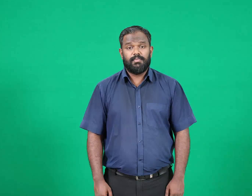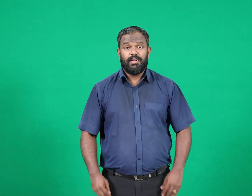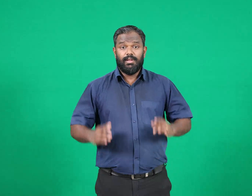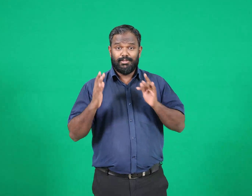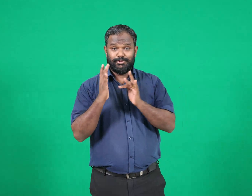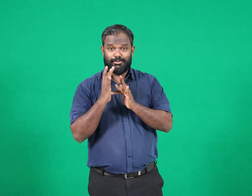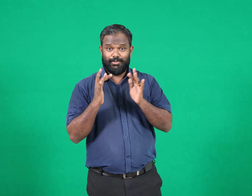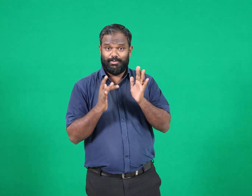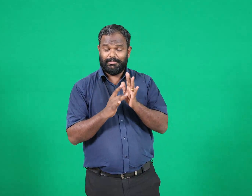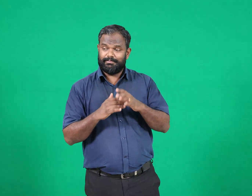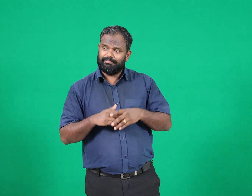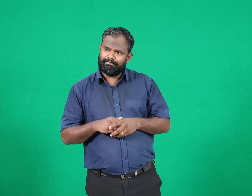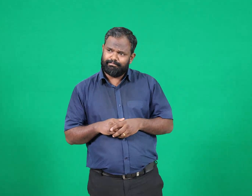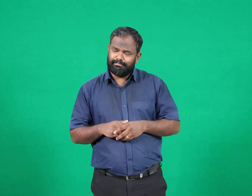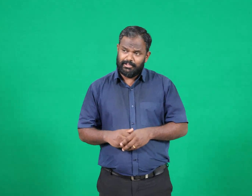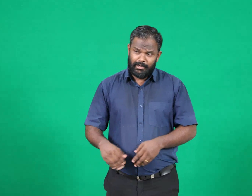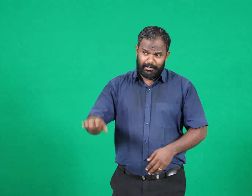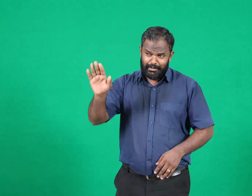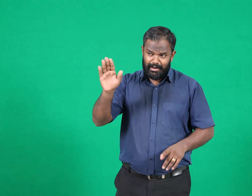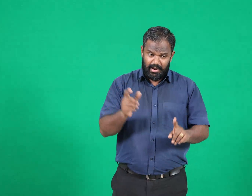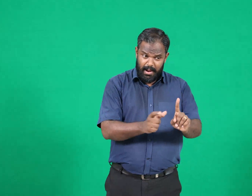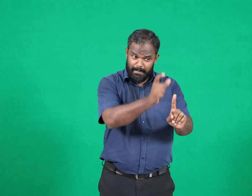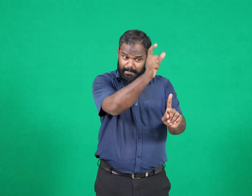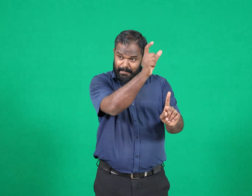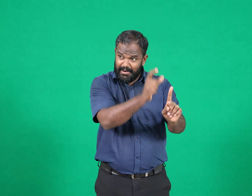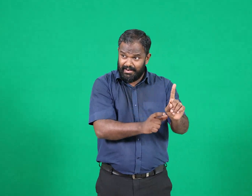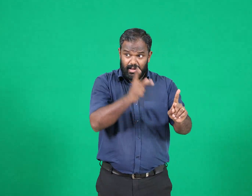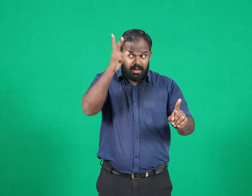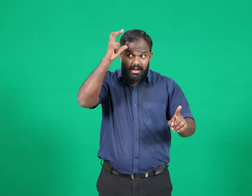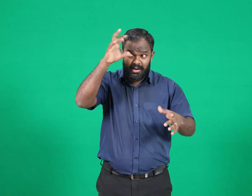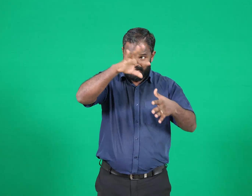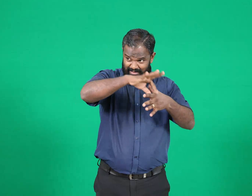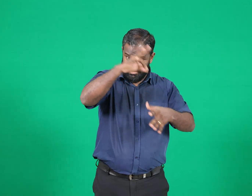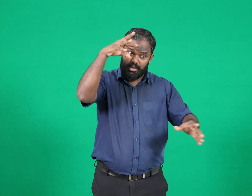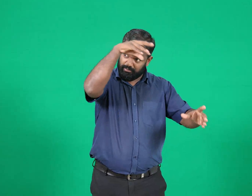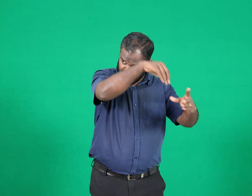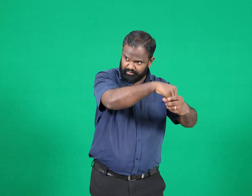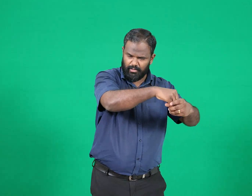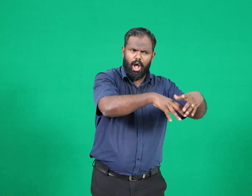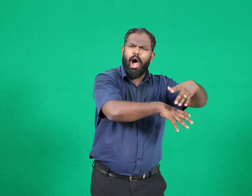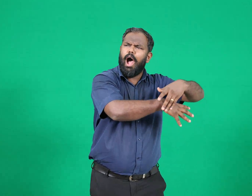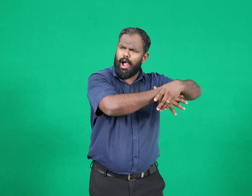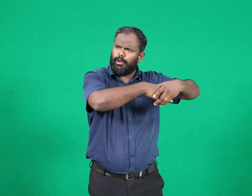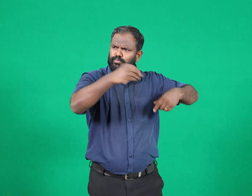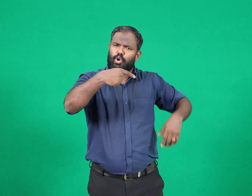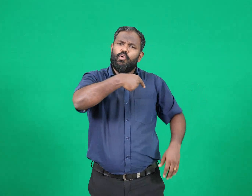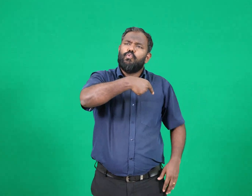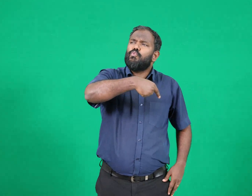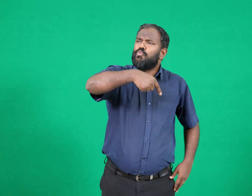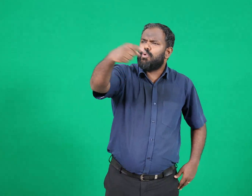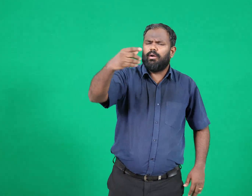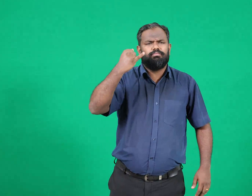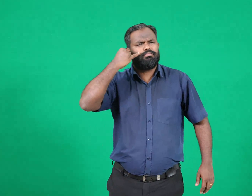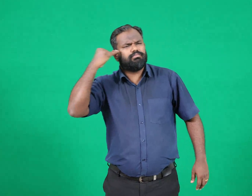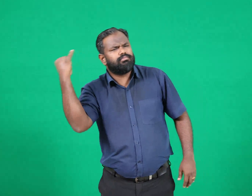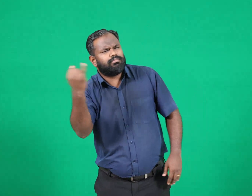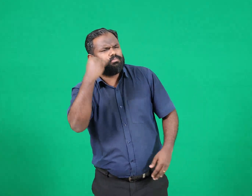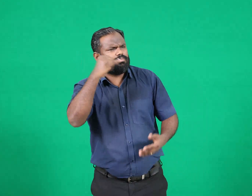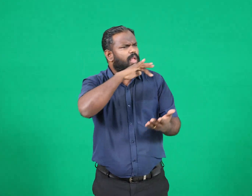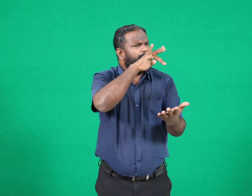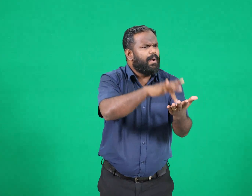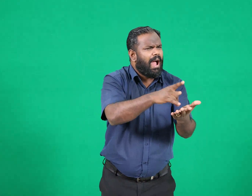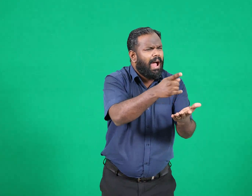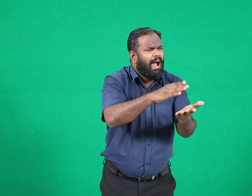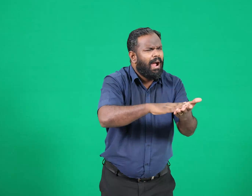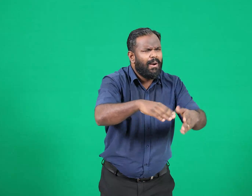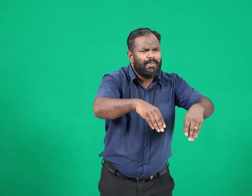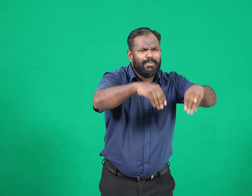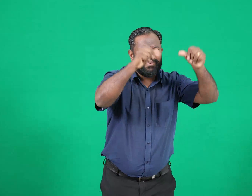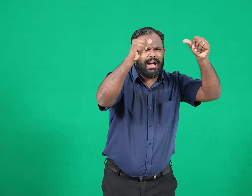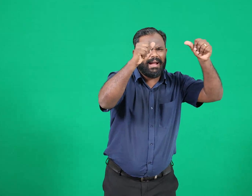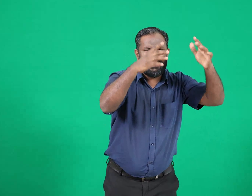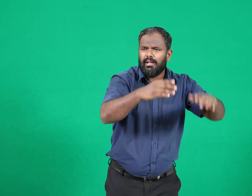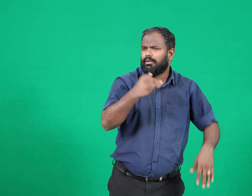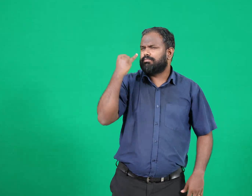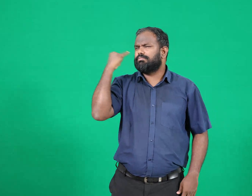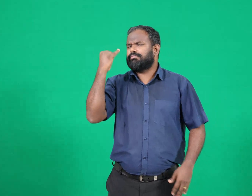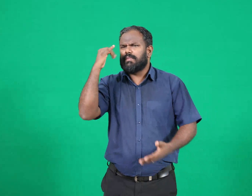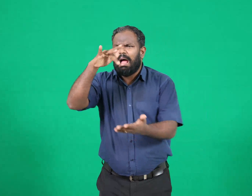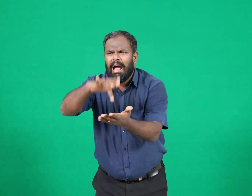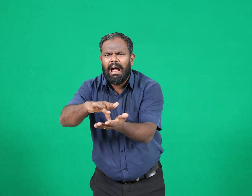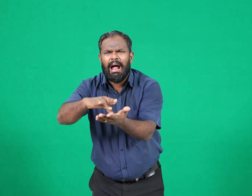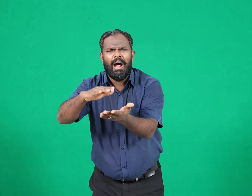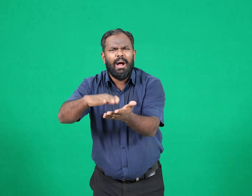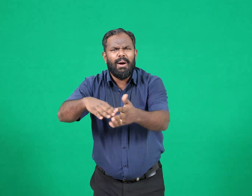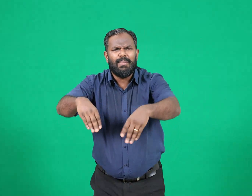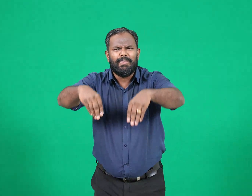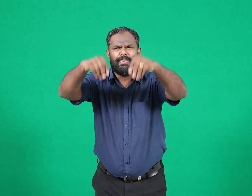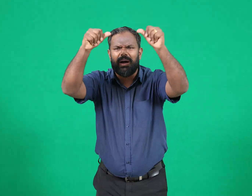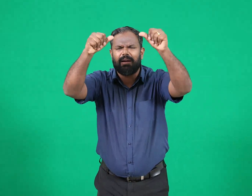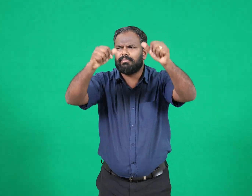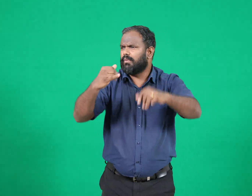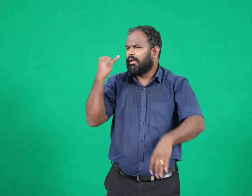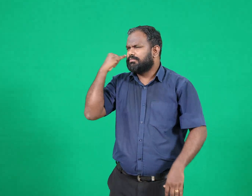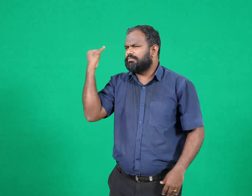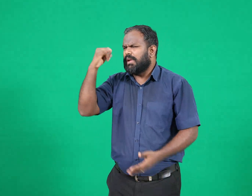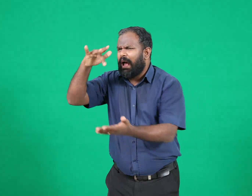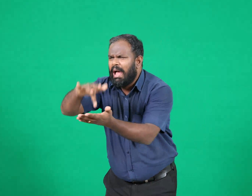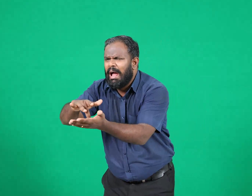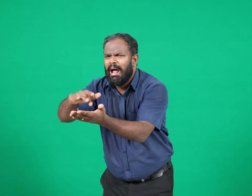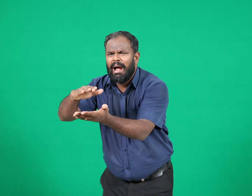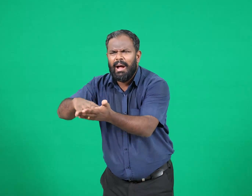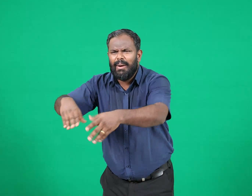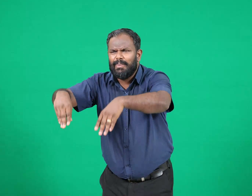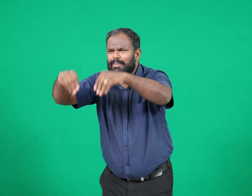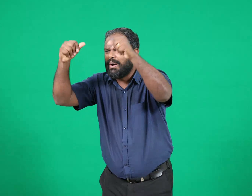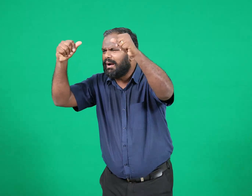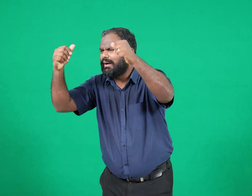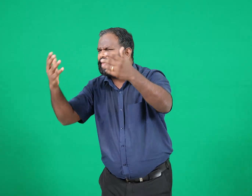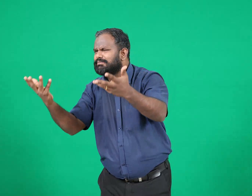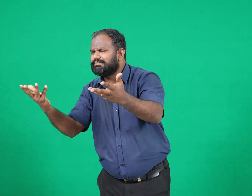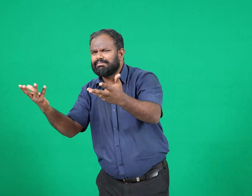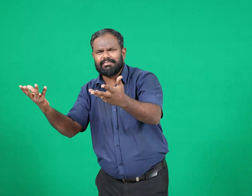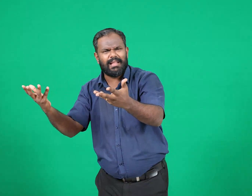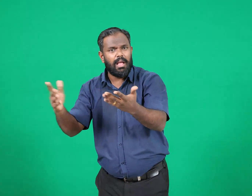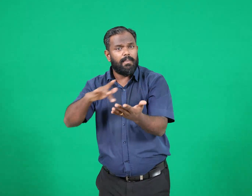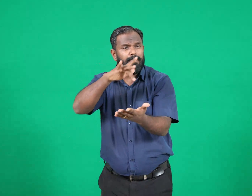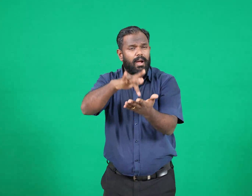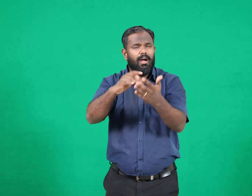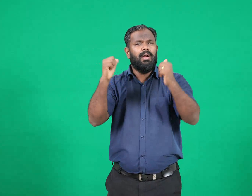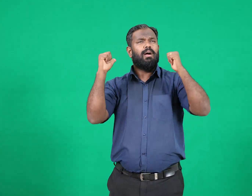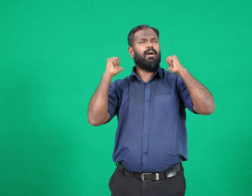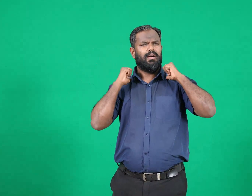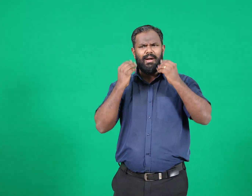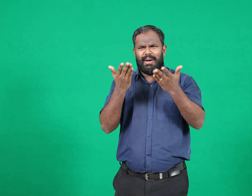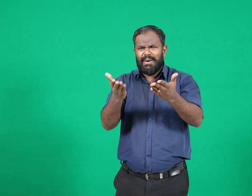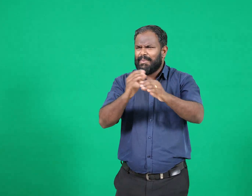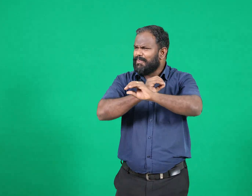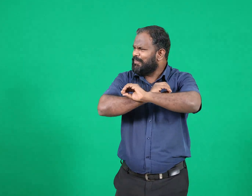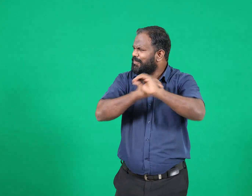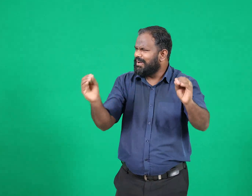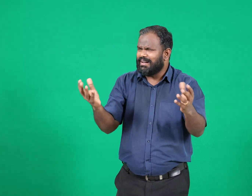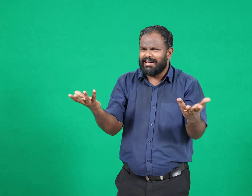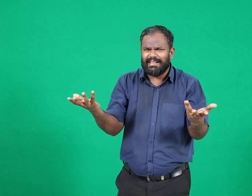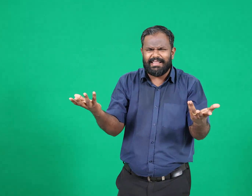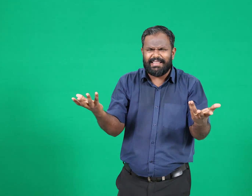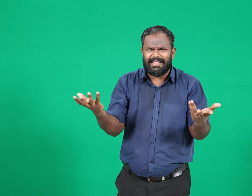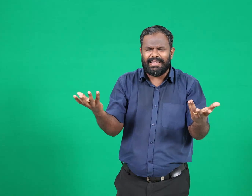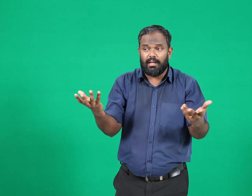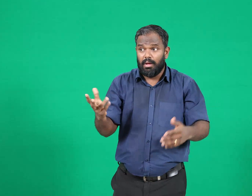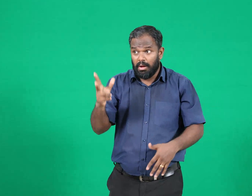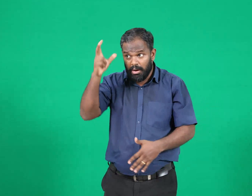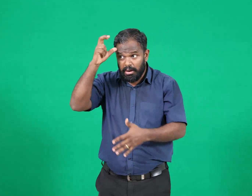When an unclean spirit comes out of a man, it passes through arid places seeking rest and does not find it.